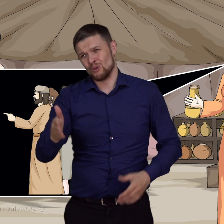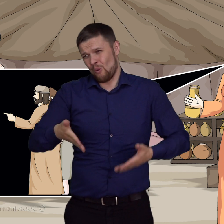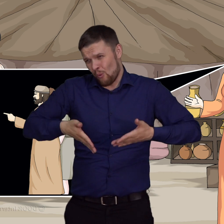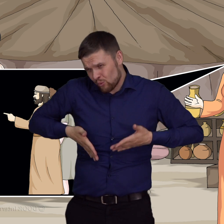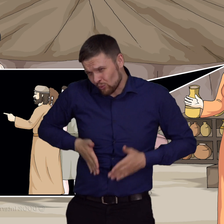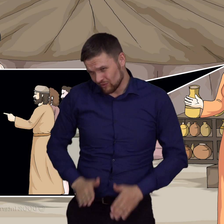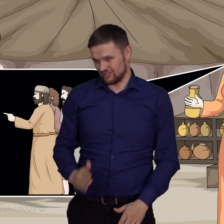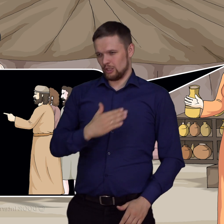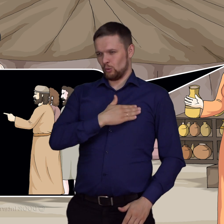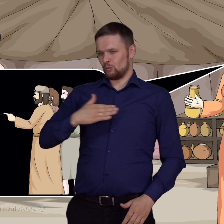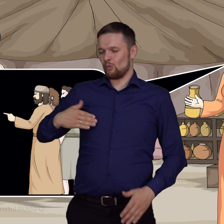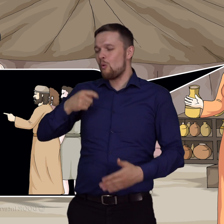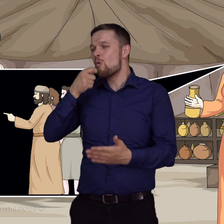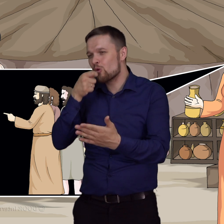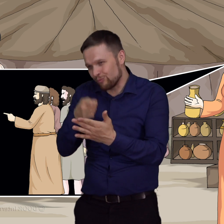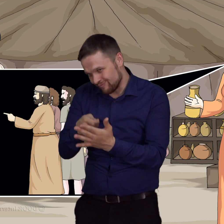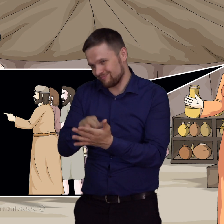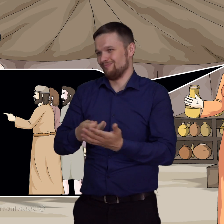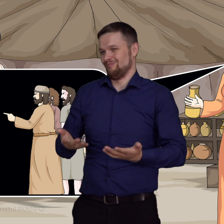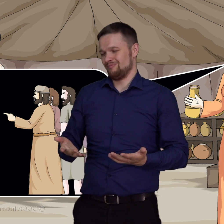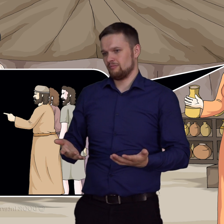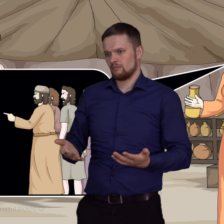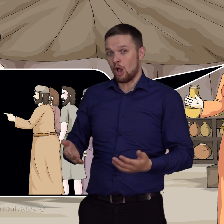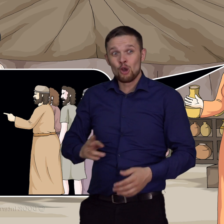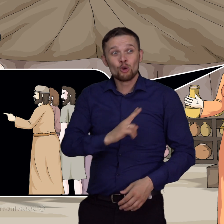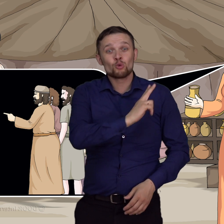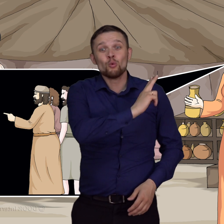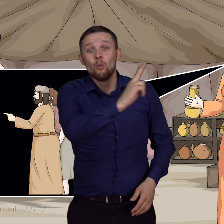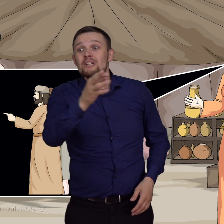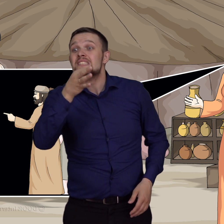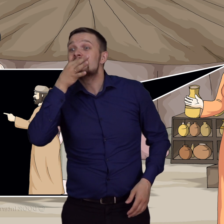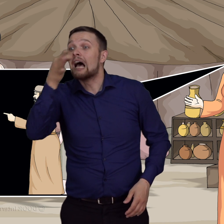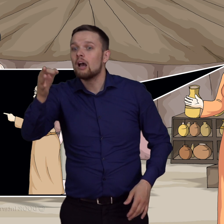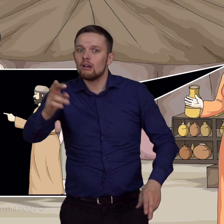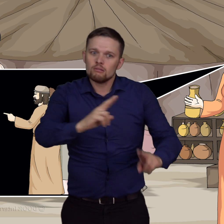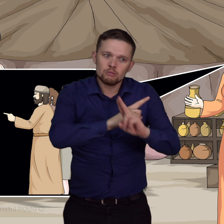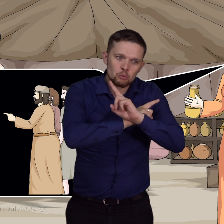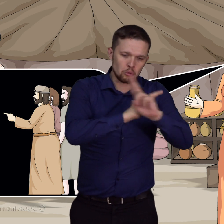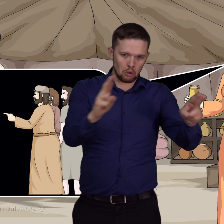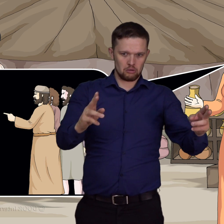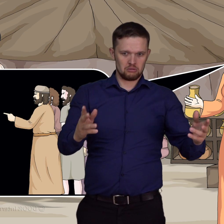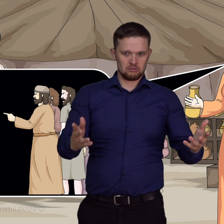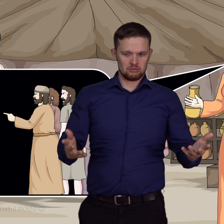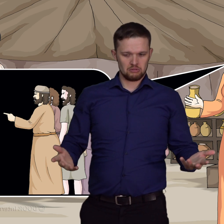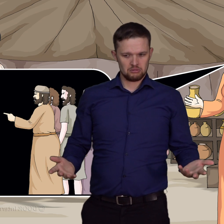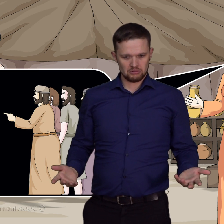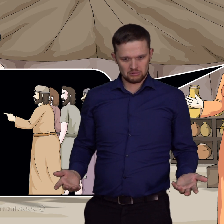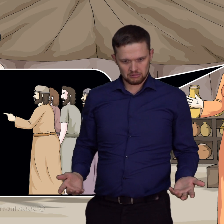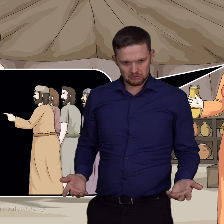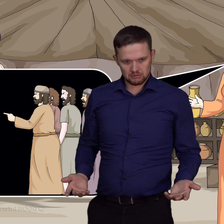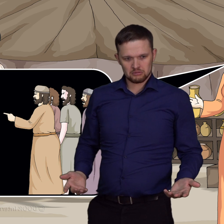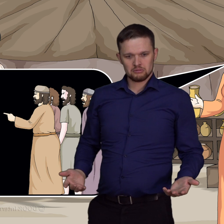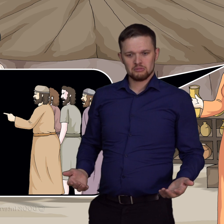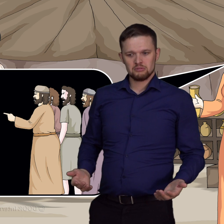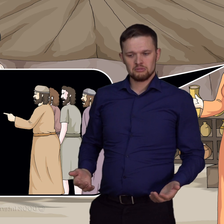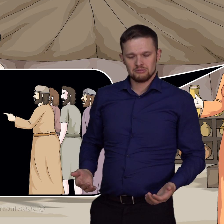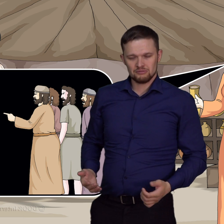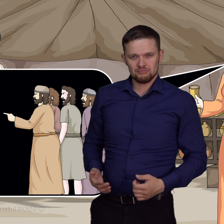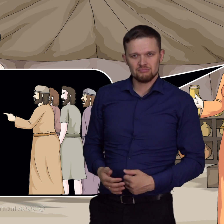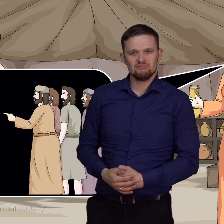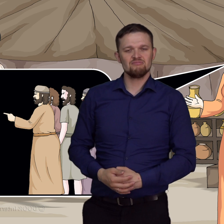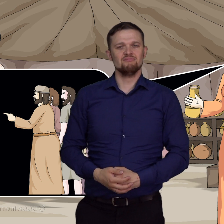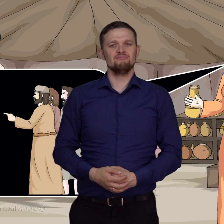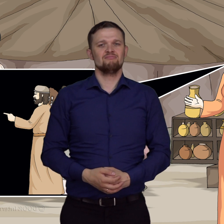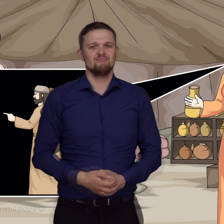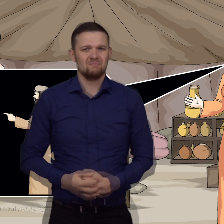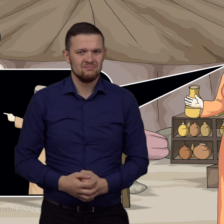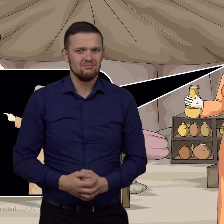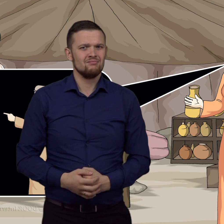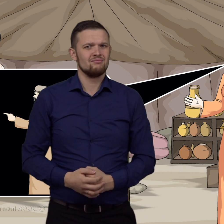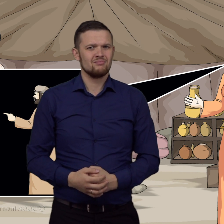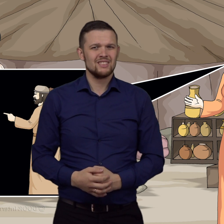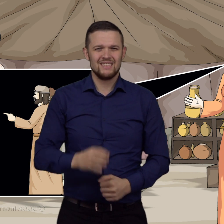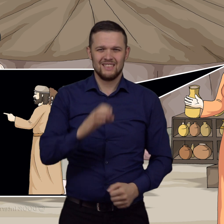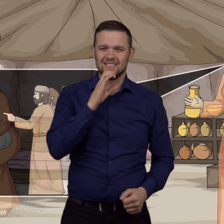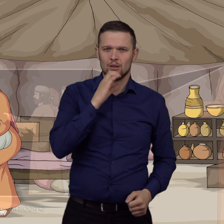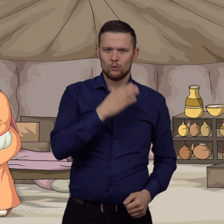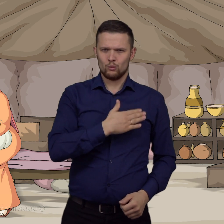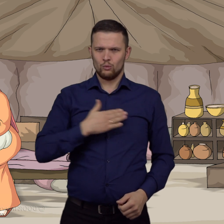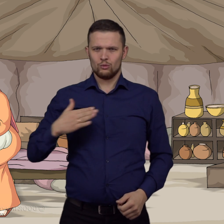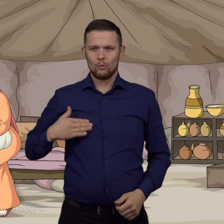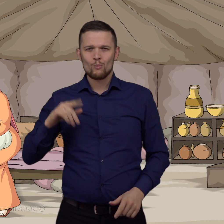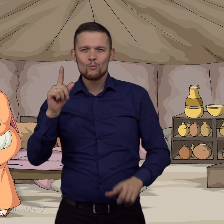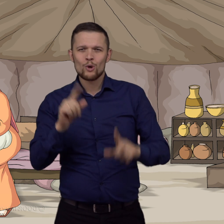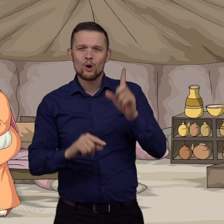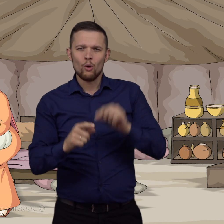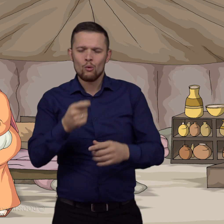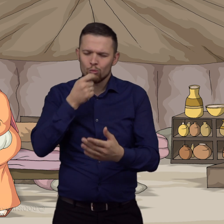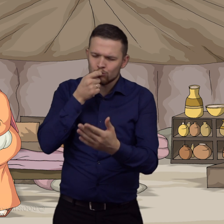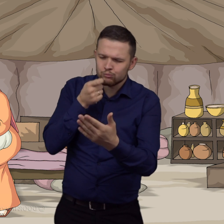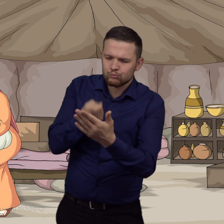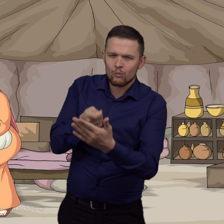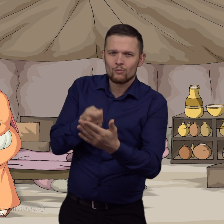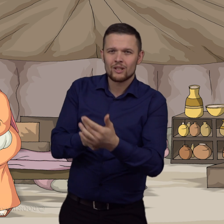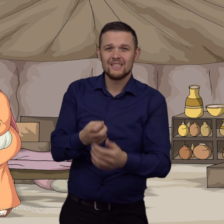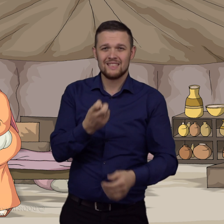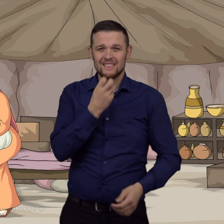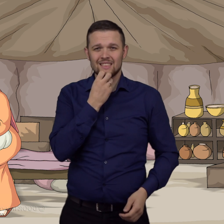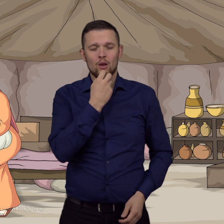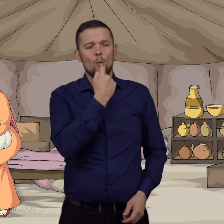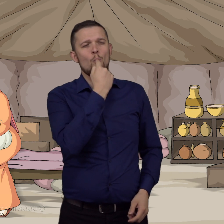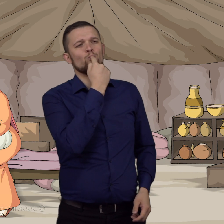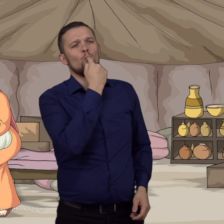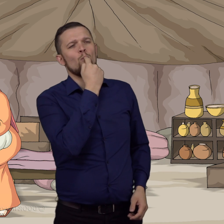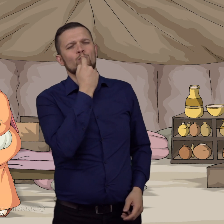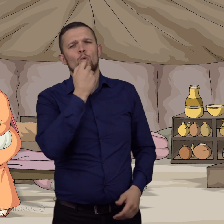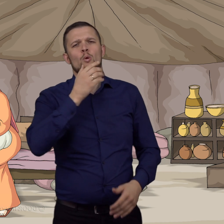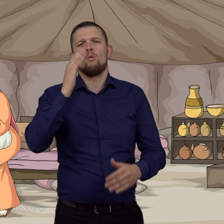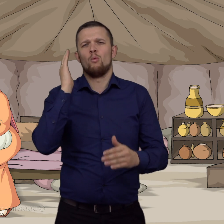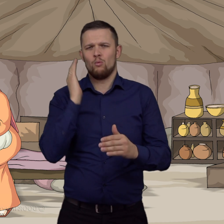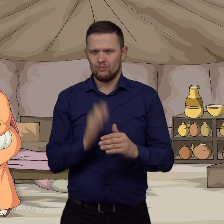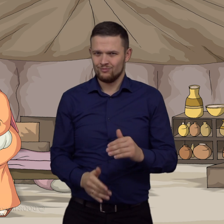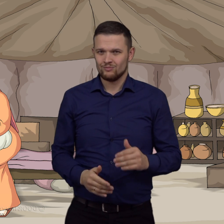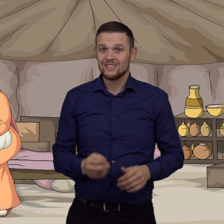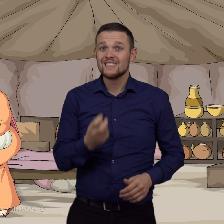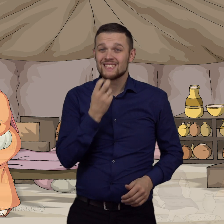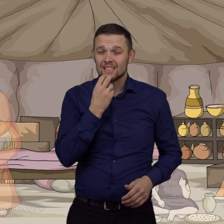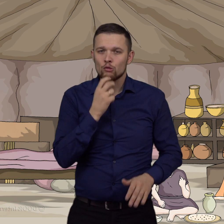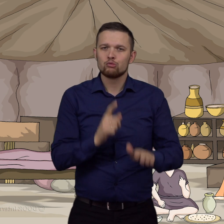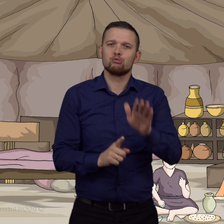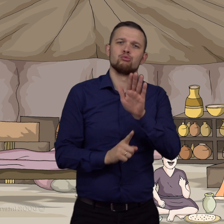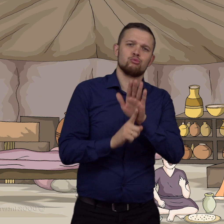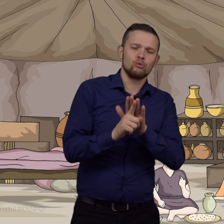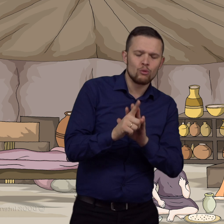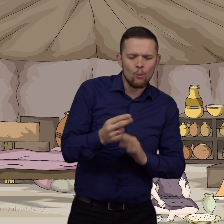Yet I have borne him a son in his old age.”